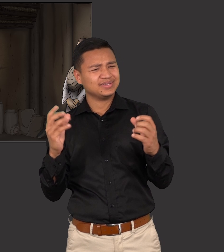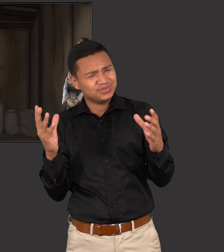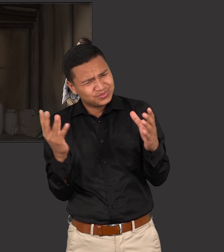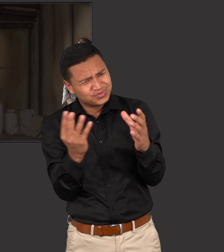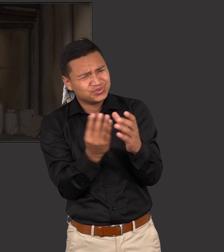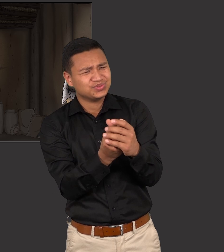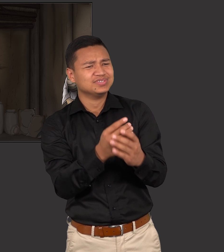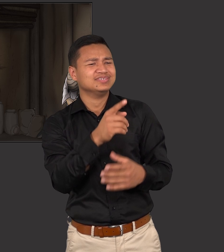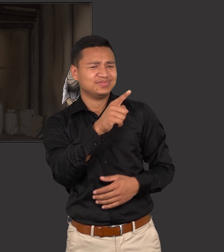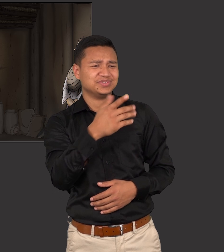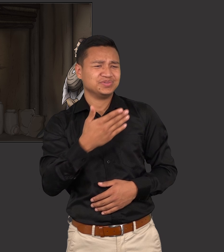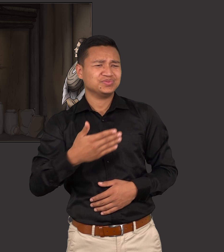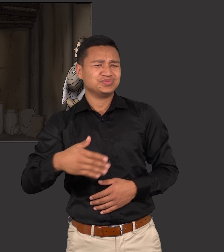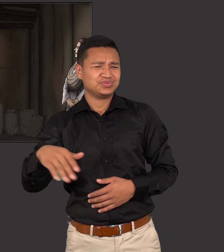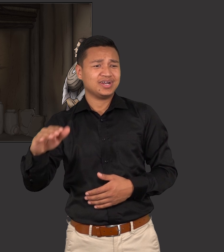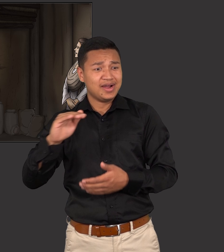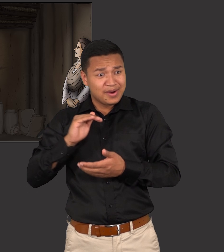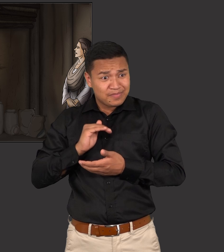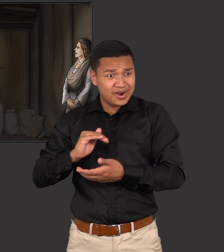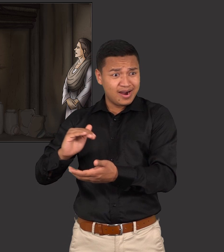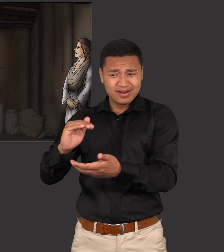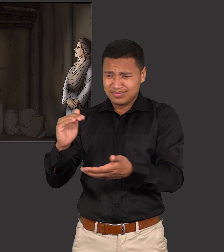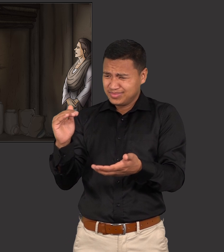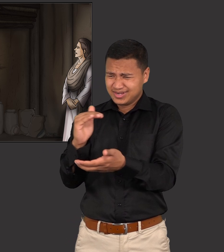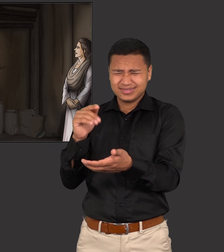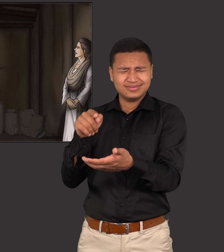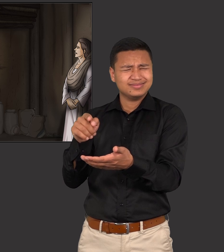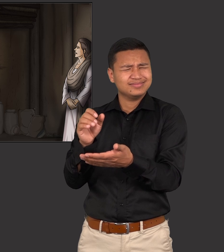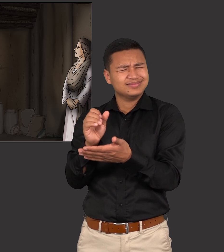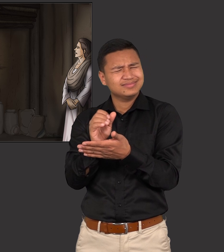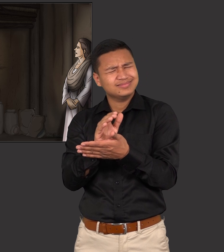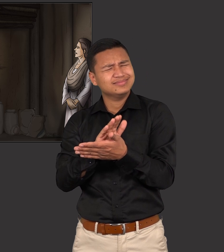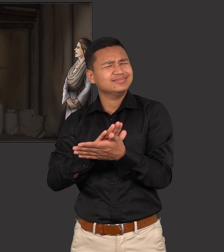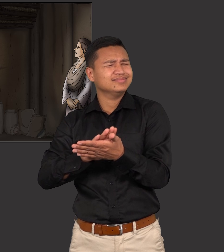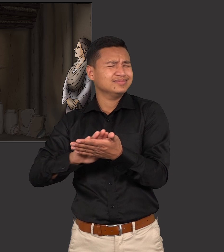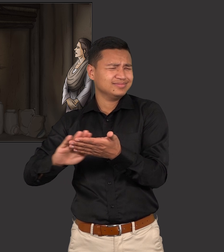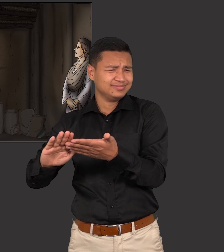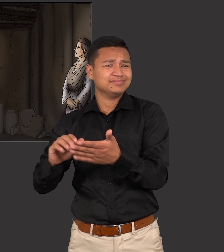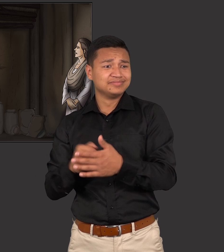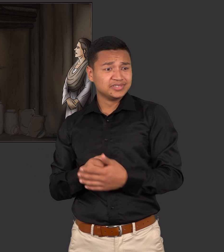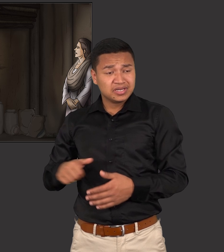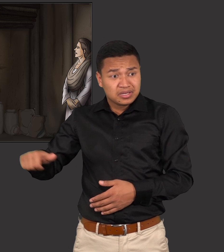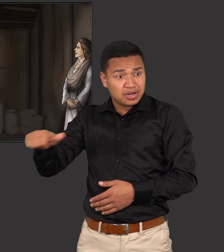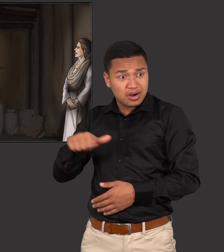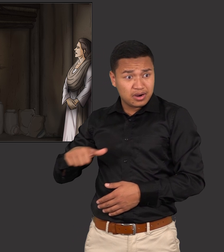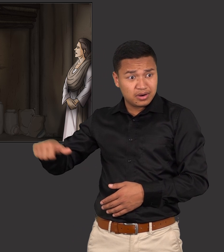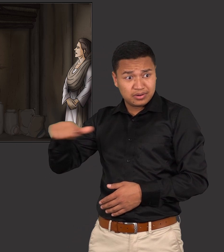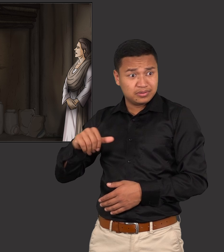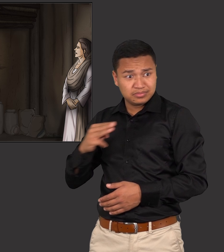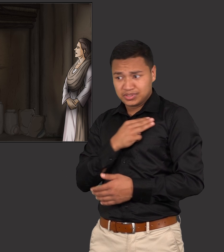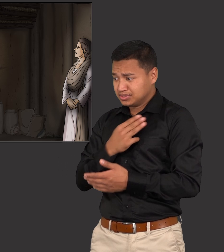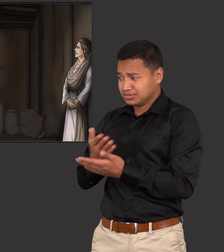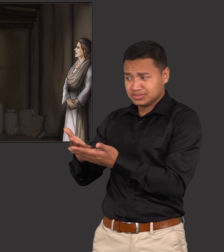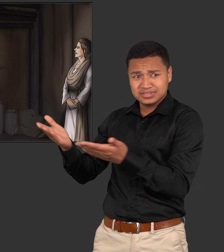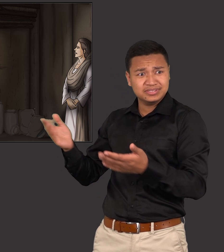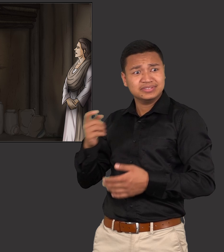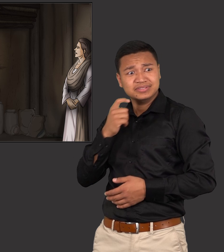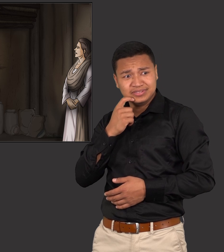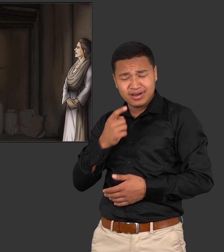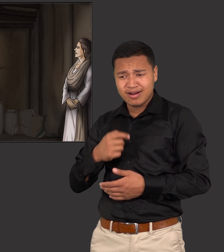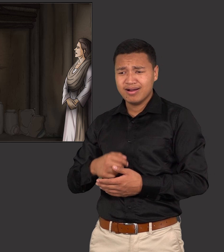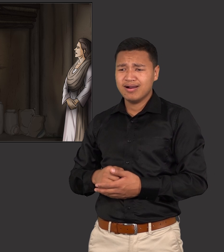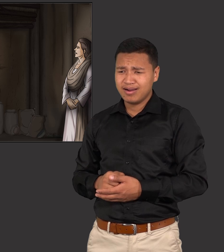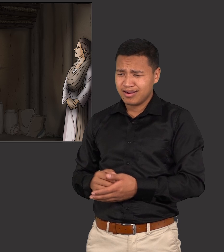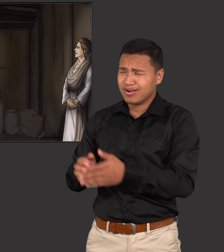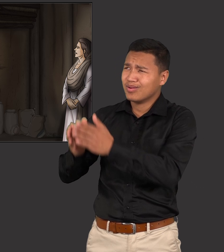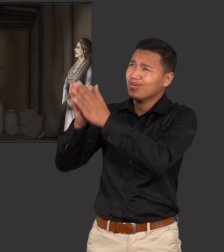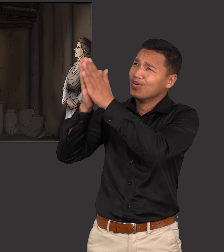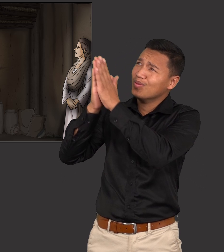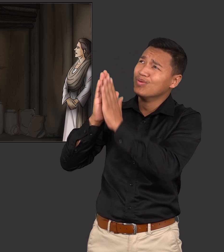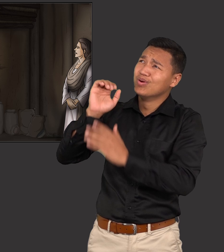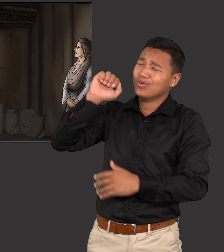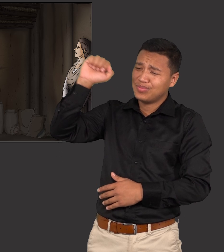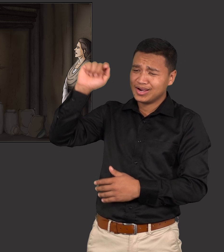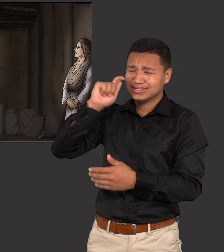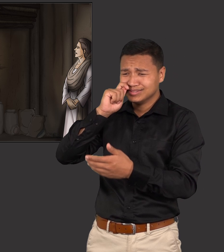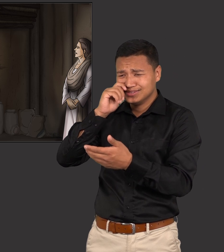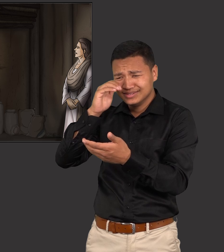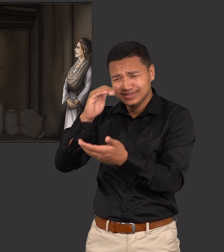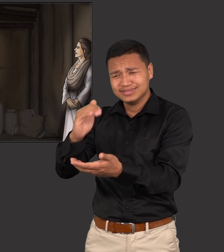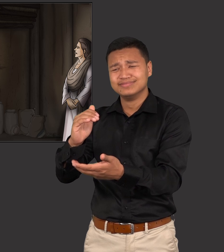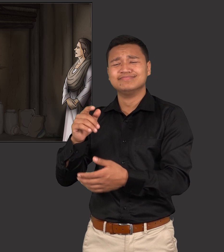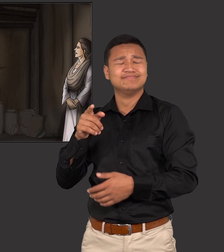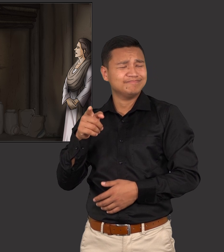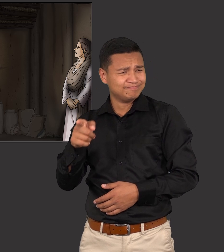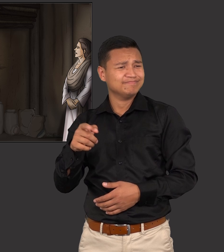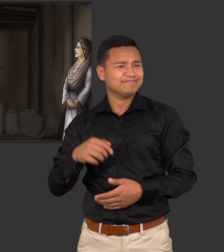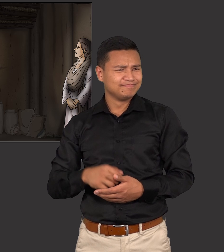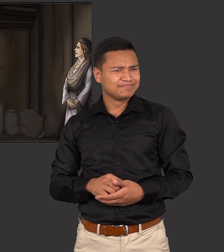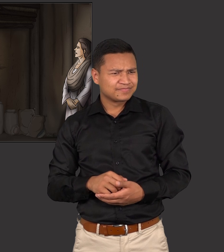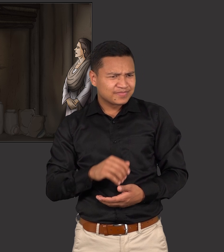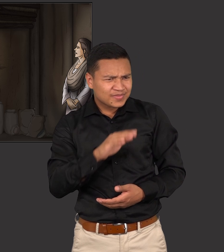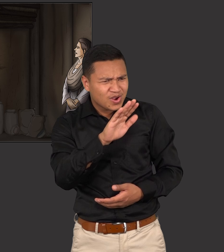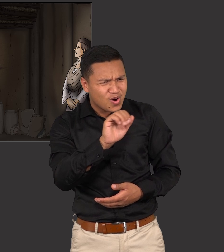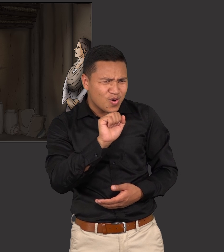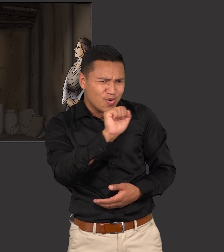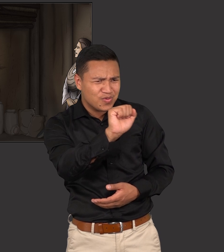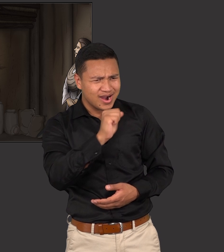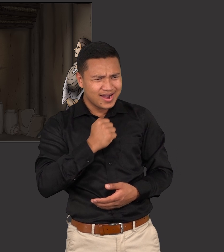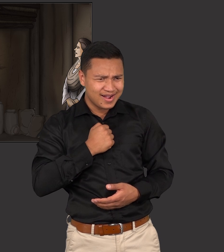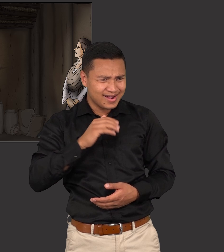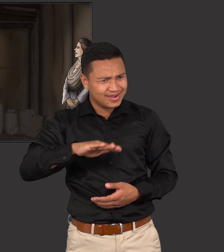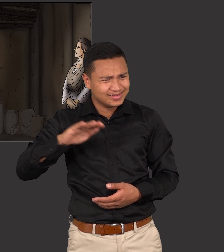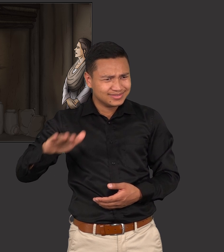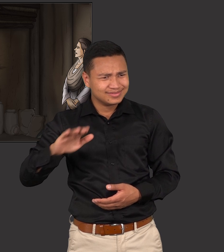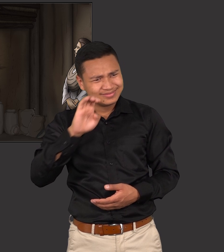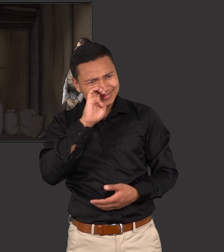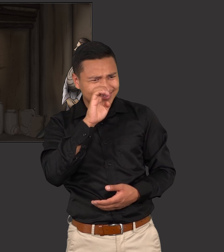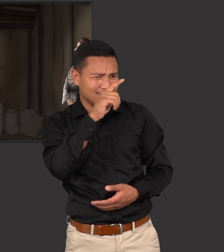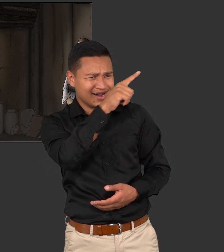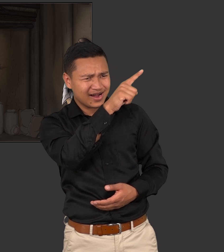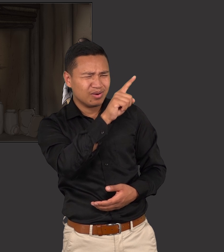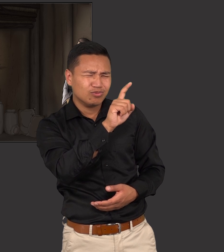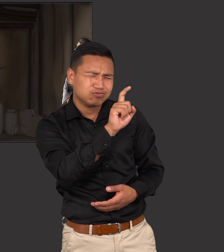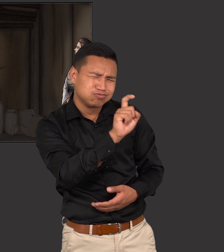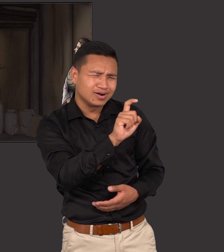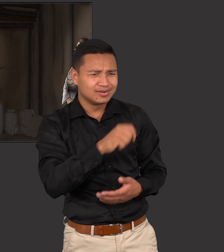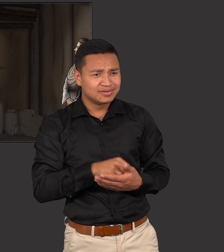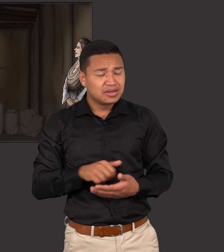So the Holy One to be born will be called the Son of God.